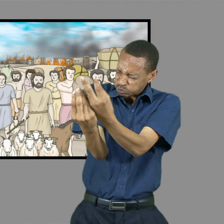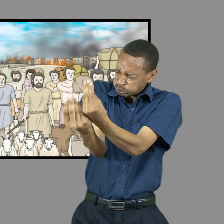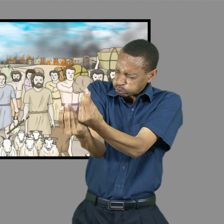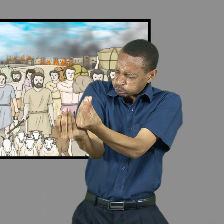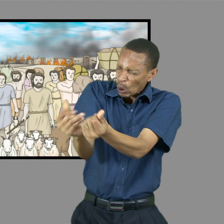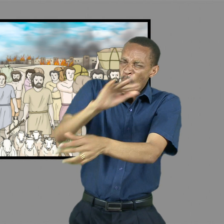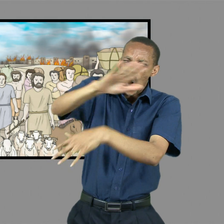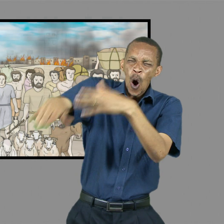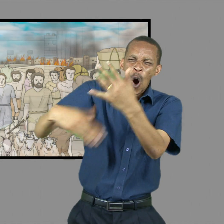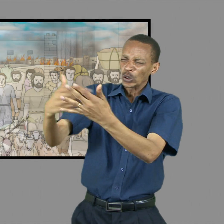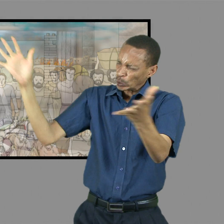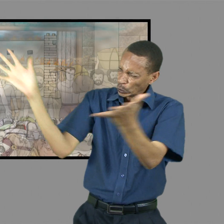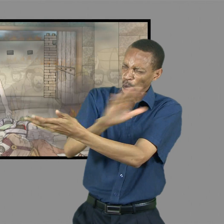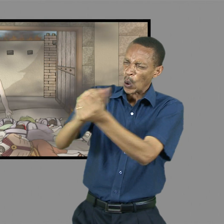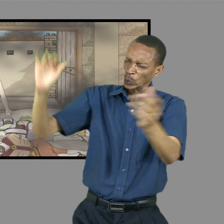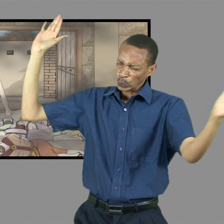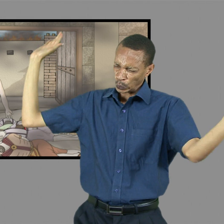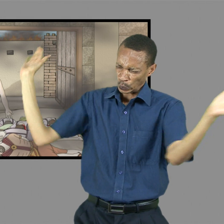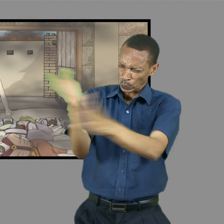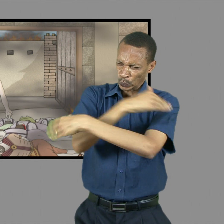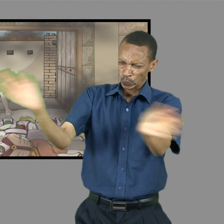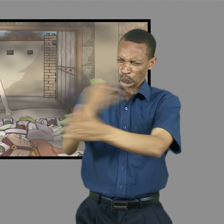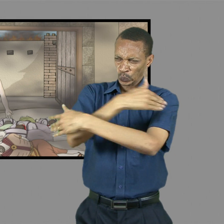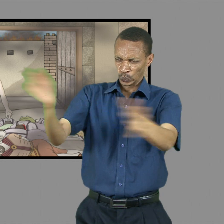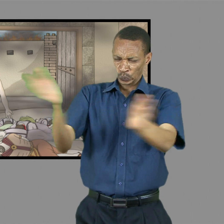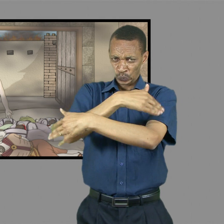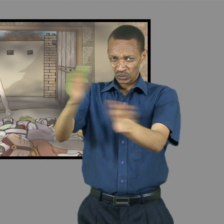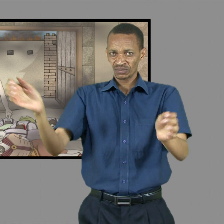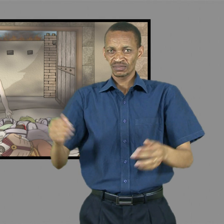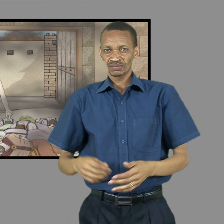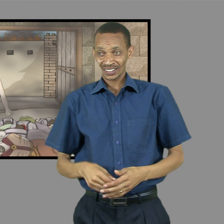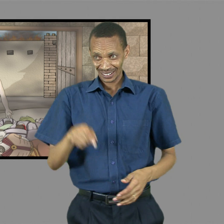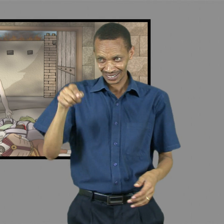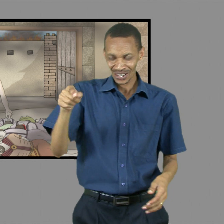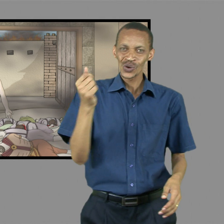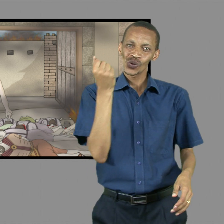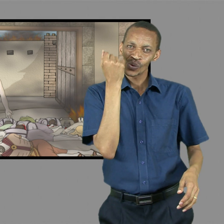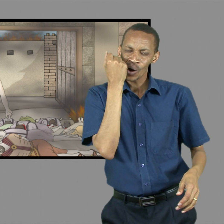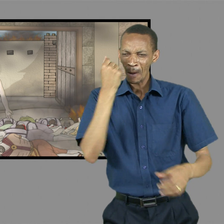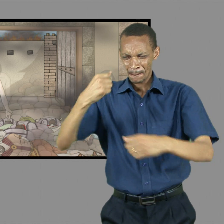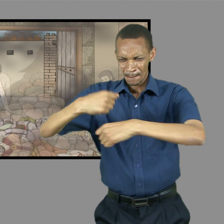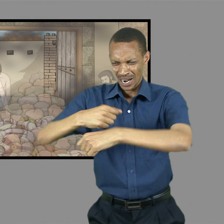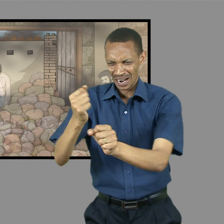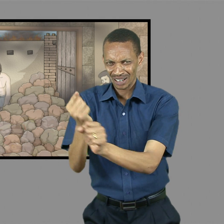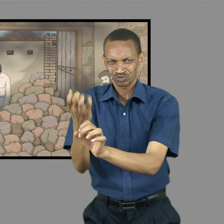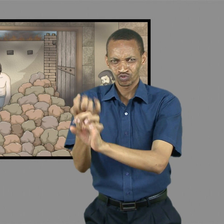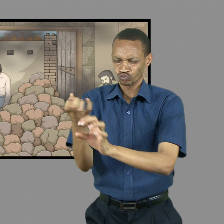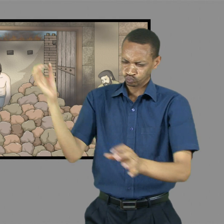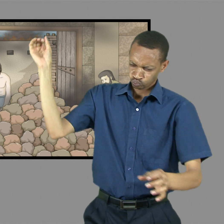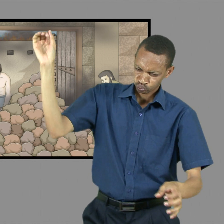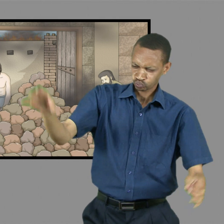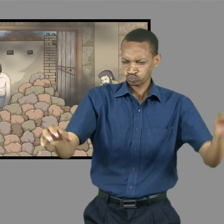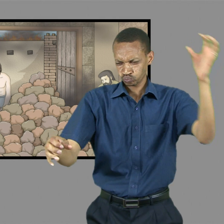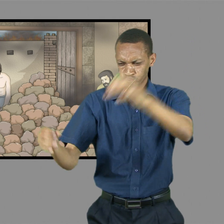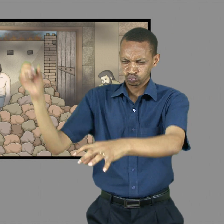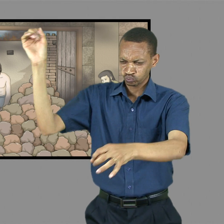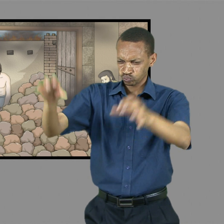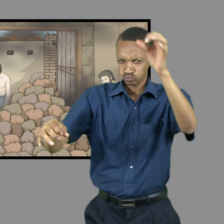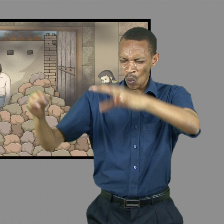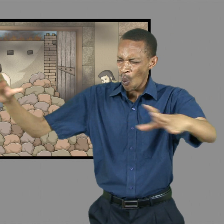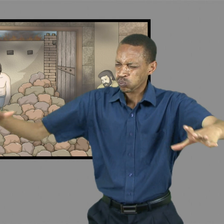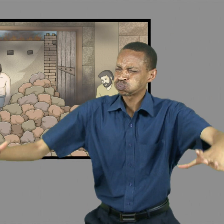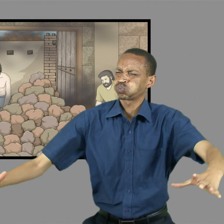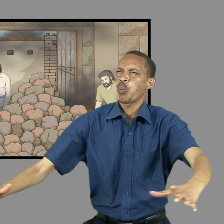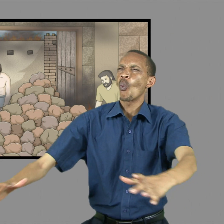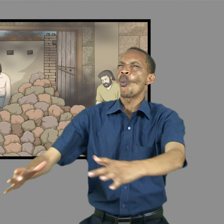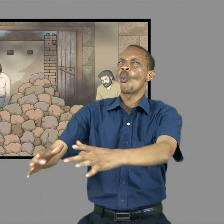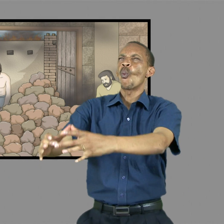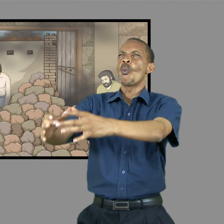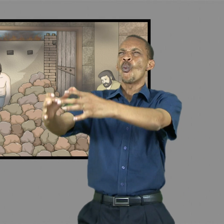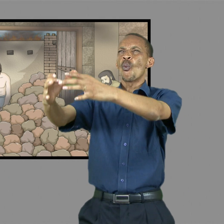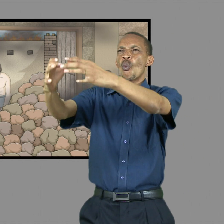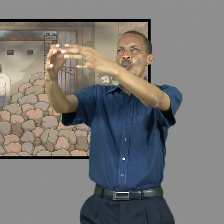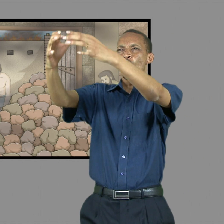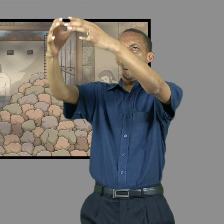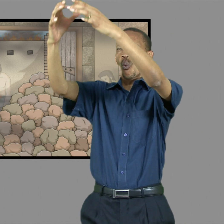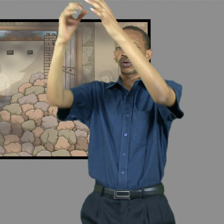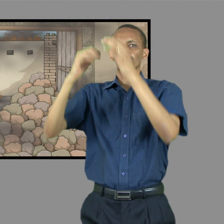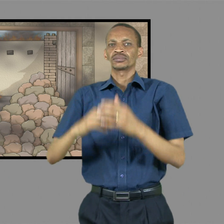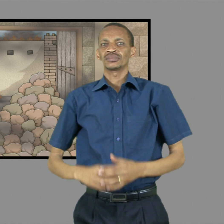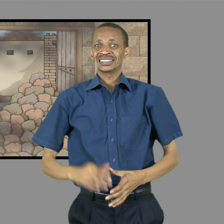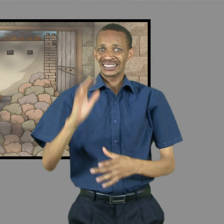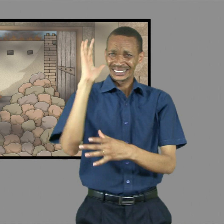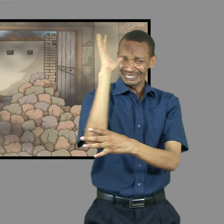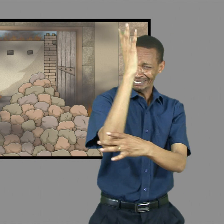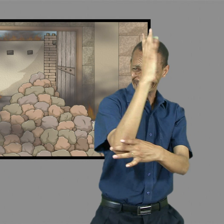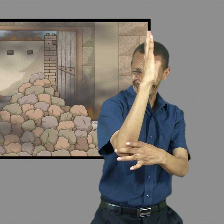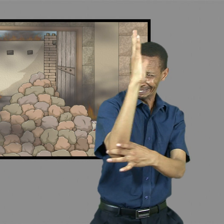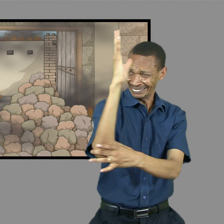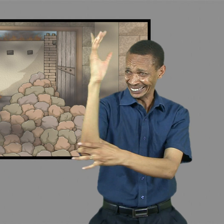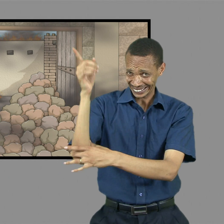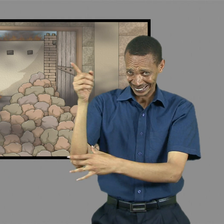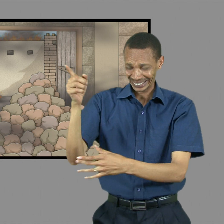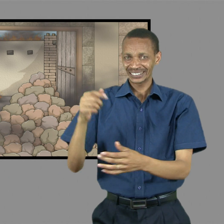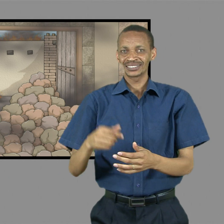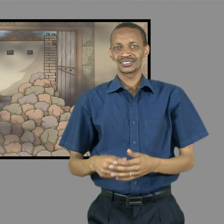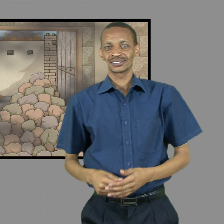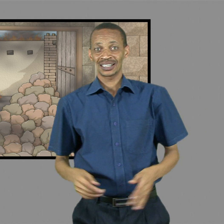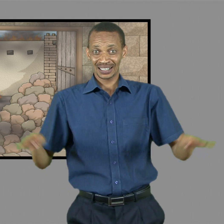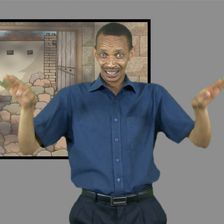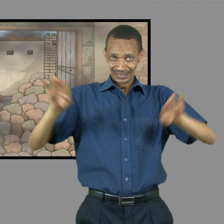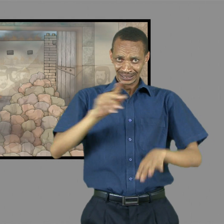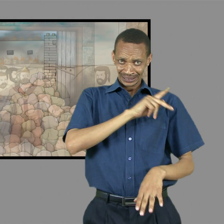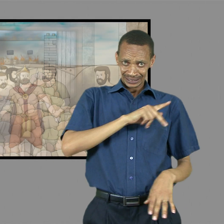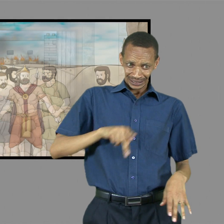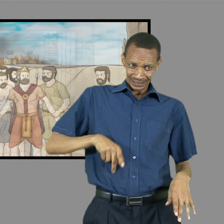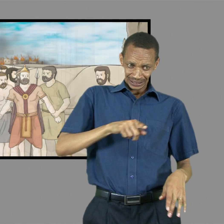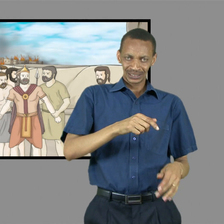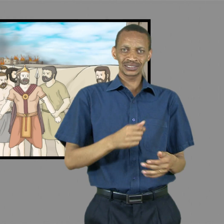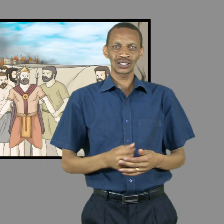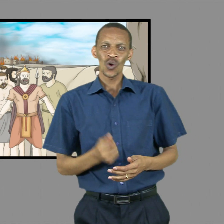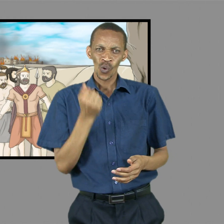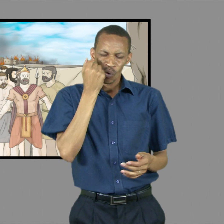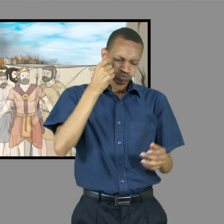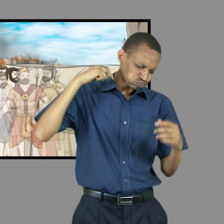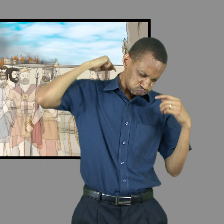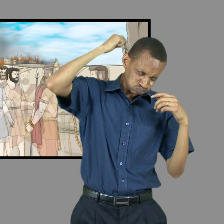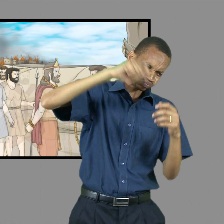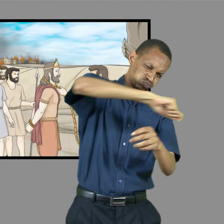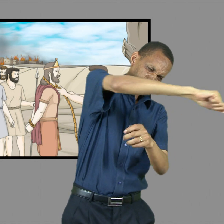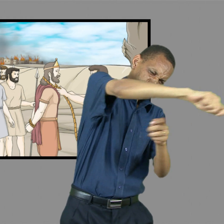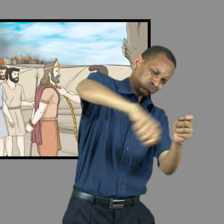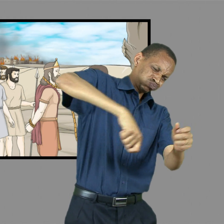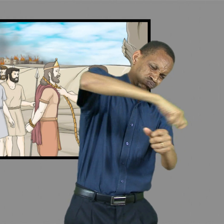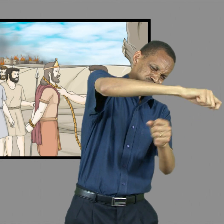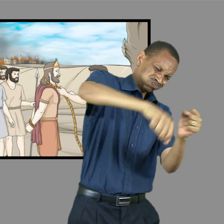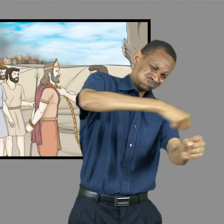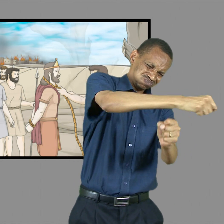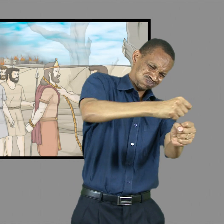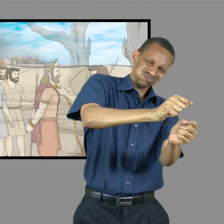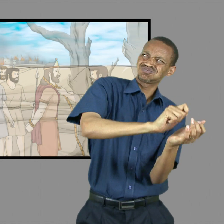So Joshua burned Ai and made it a permanent heap of ruins, a desolation to this day.